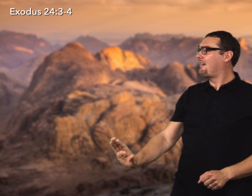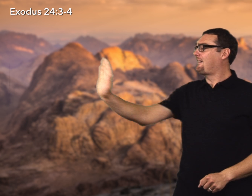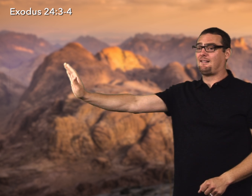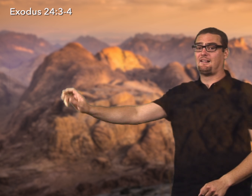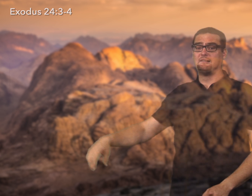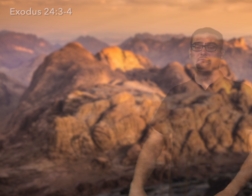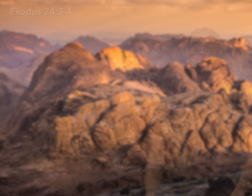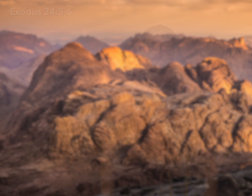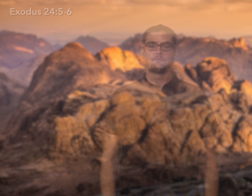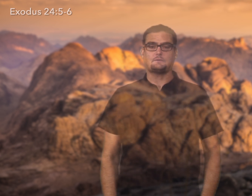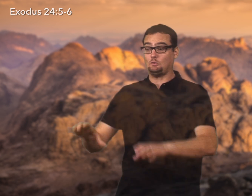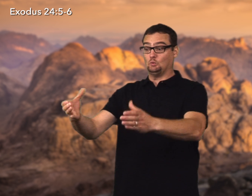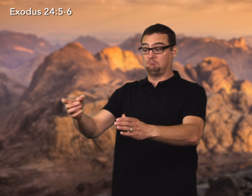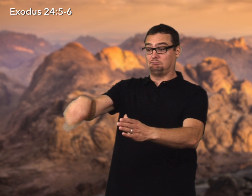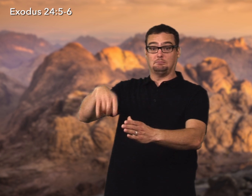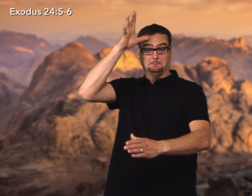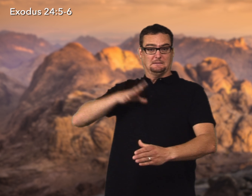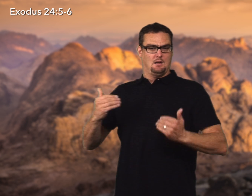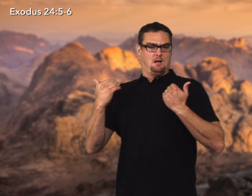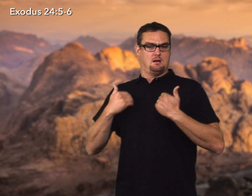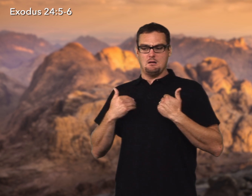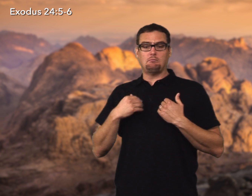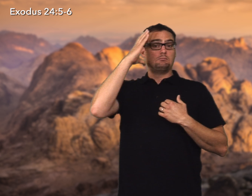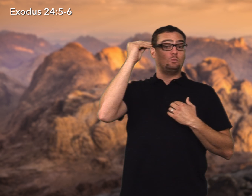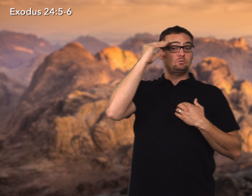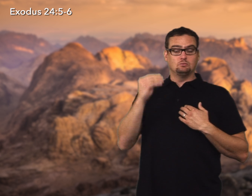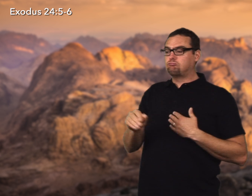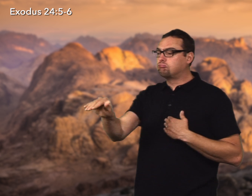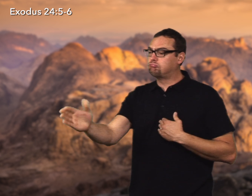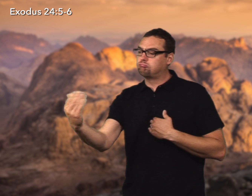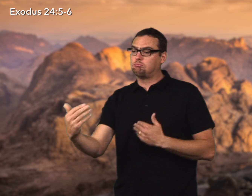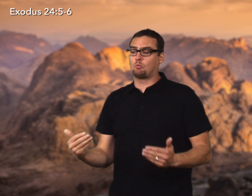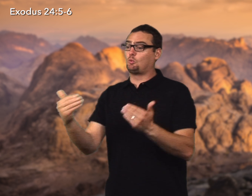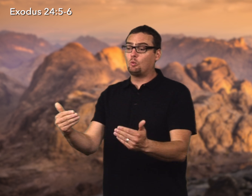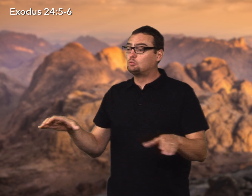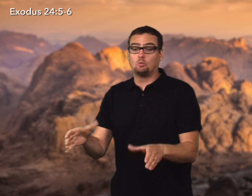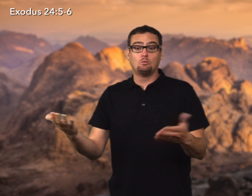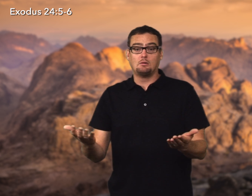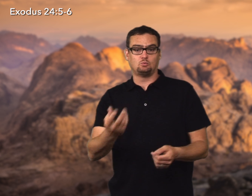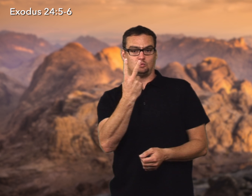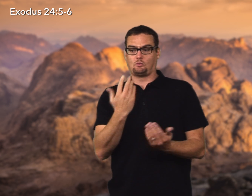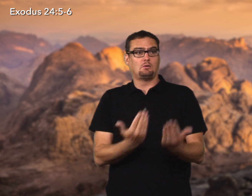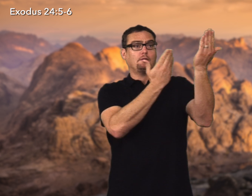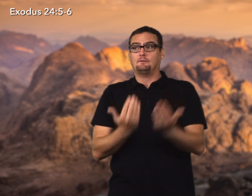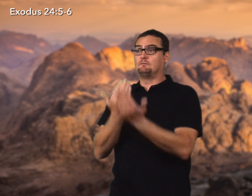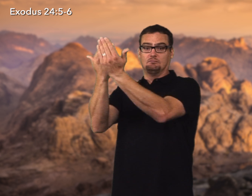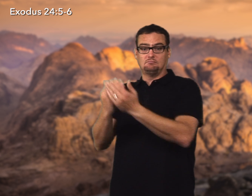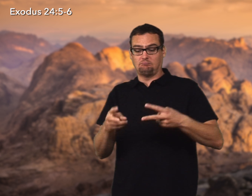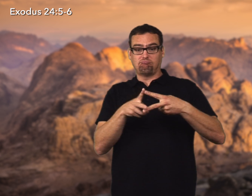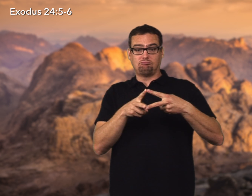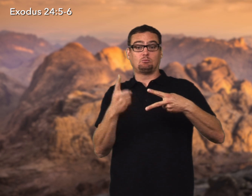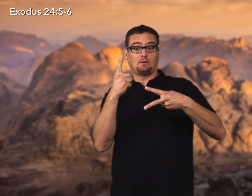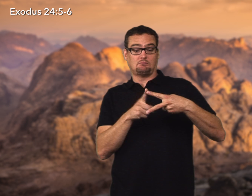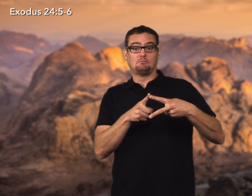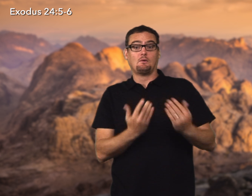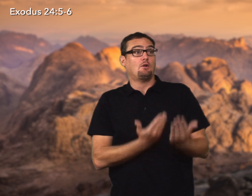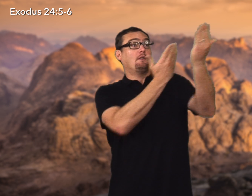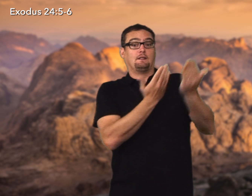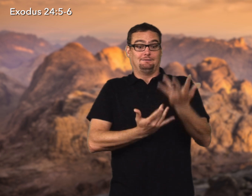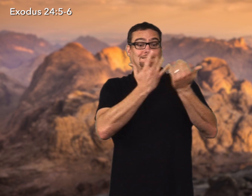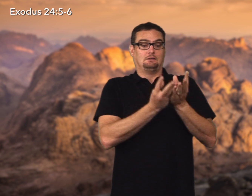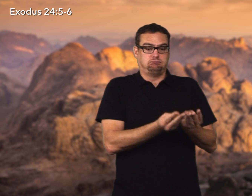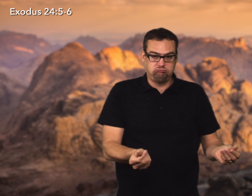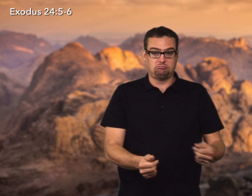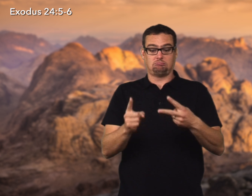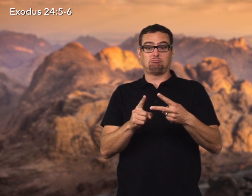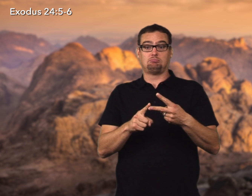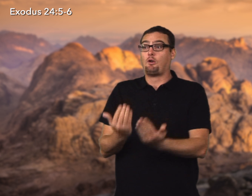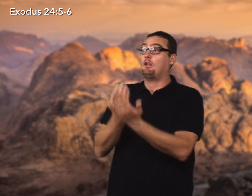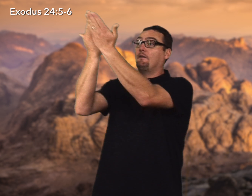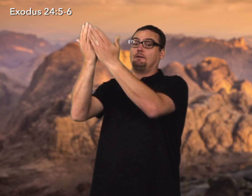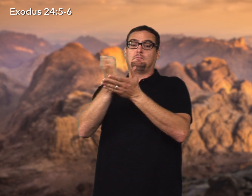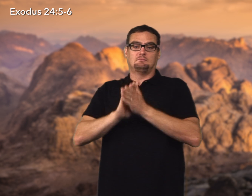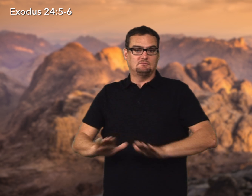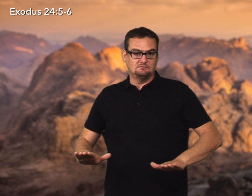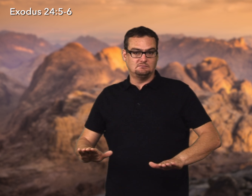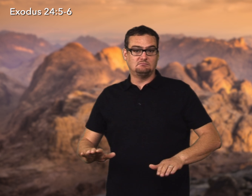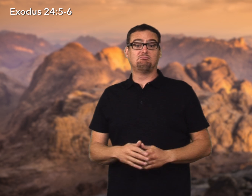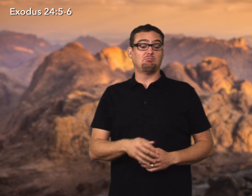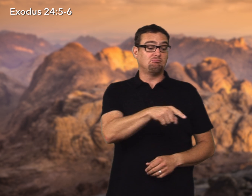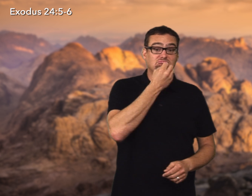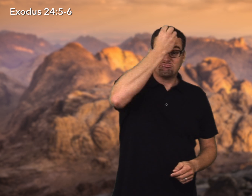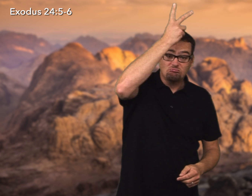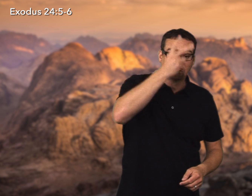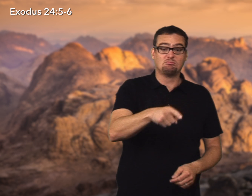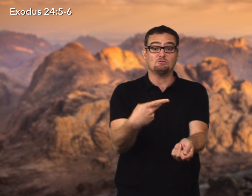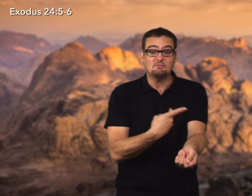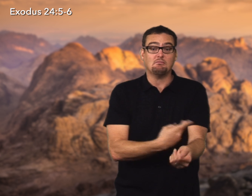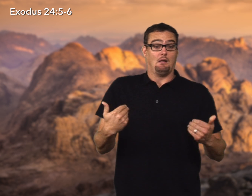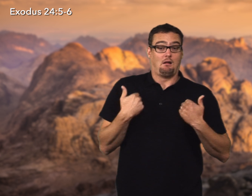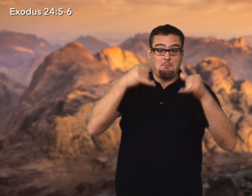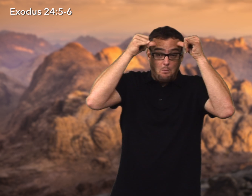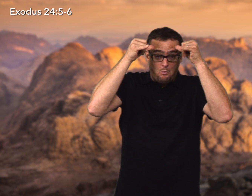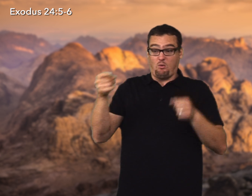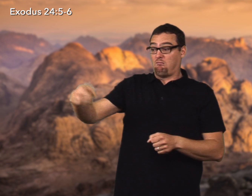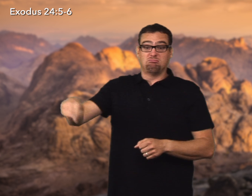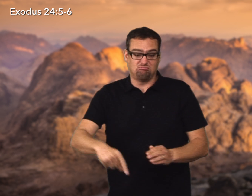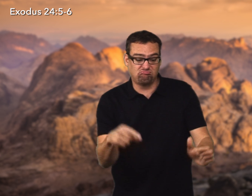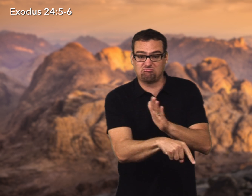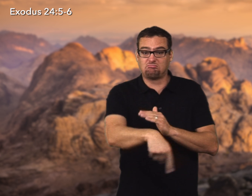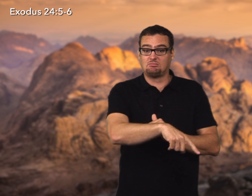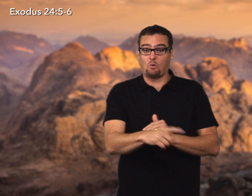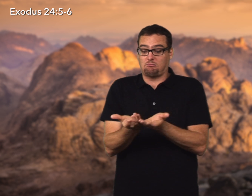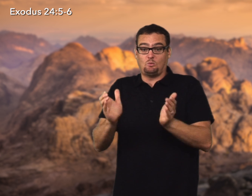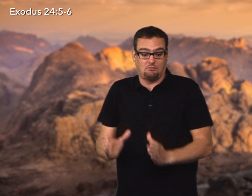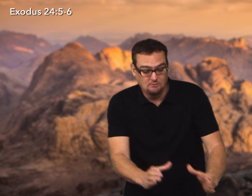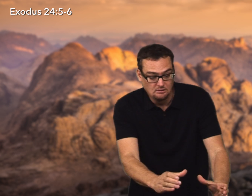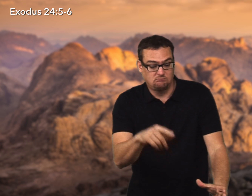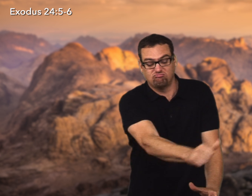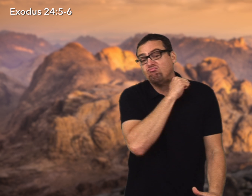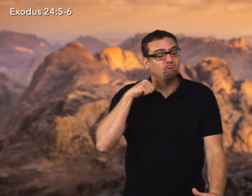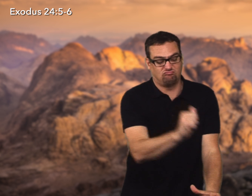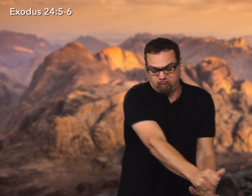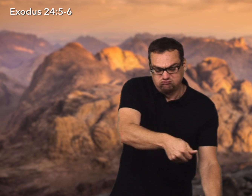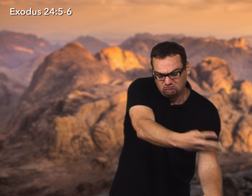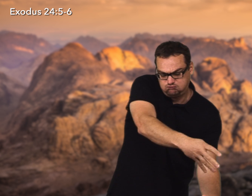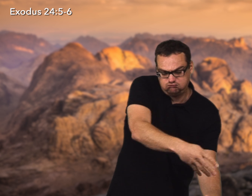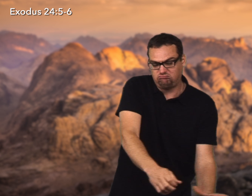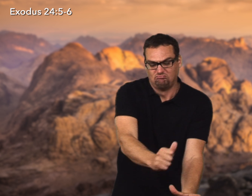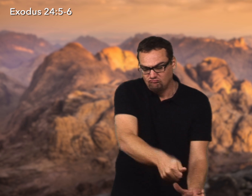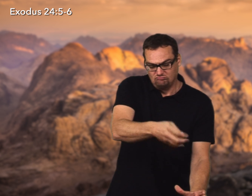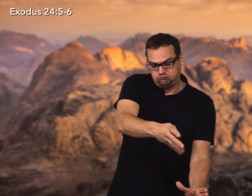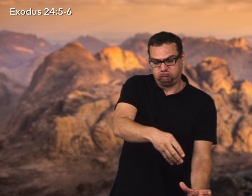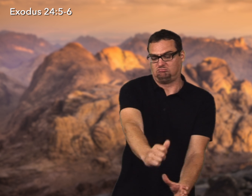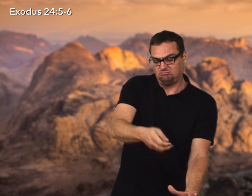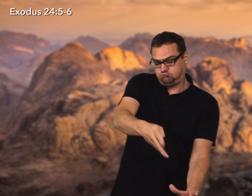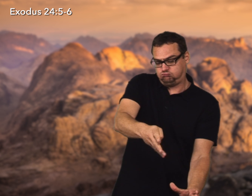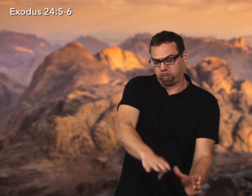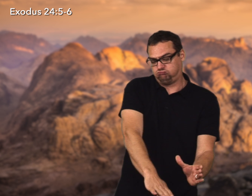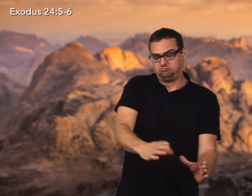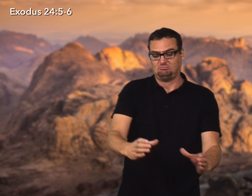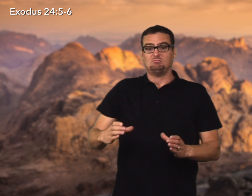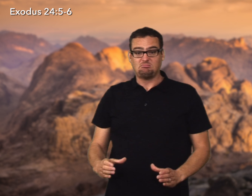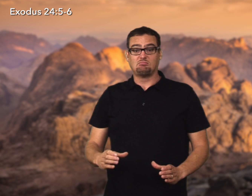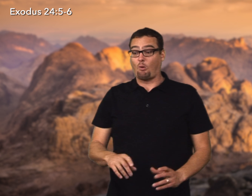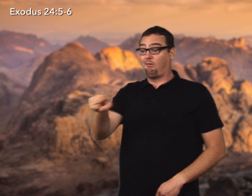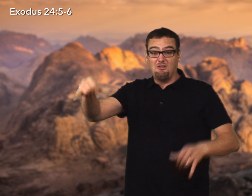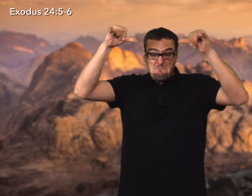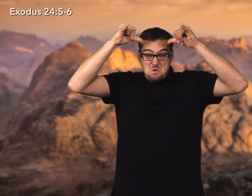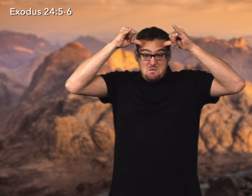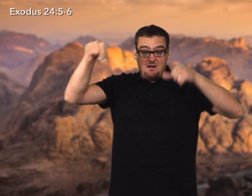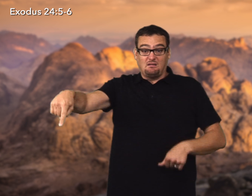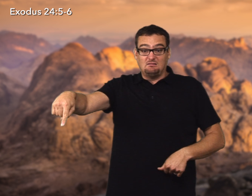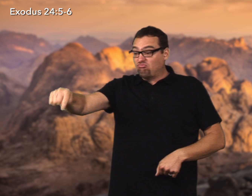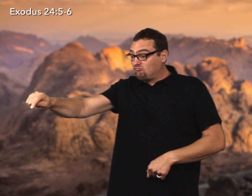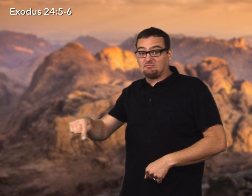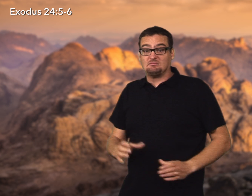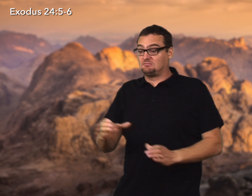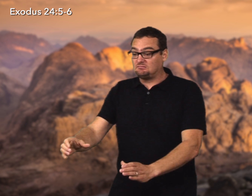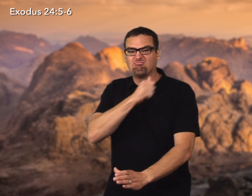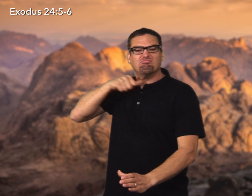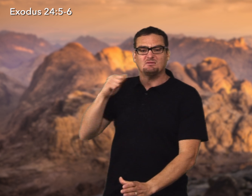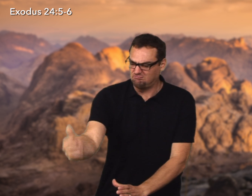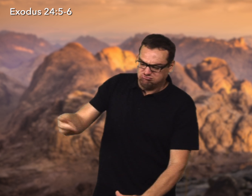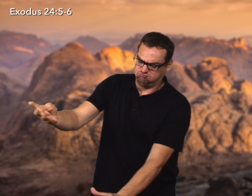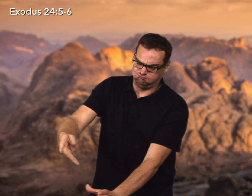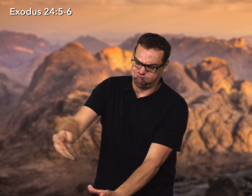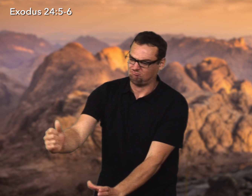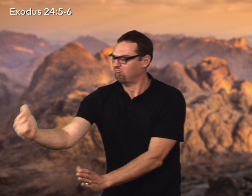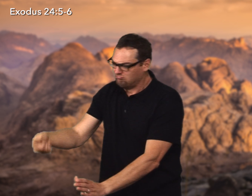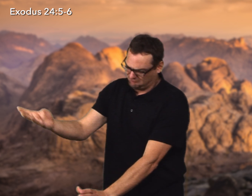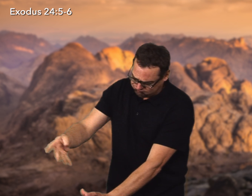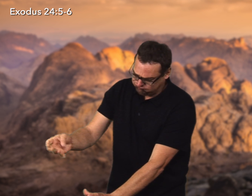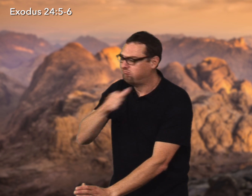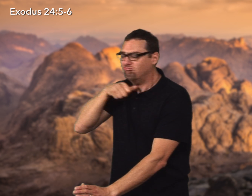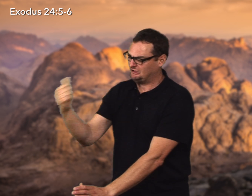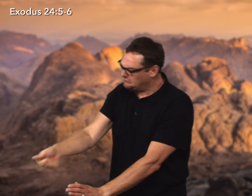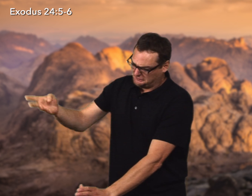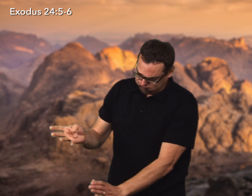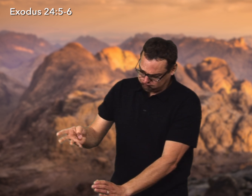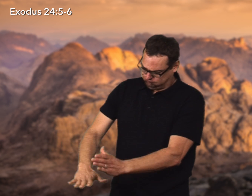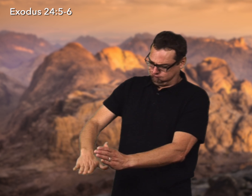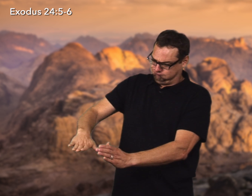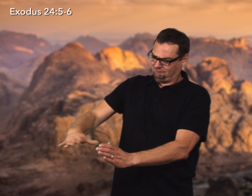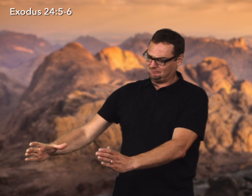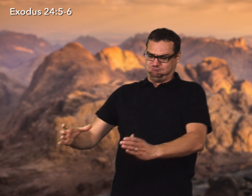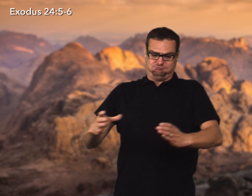Then he sent out some young men of Israel, and they offered burnt offerings and sacrificed young bulls as peace offerings to the LORD.